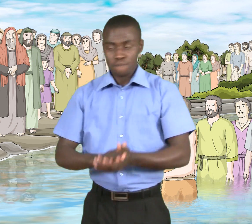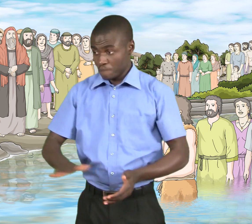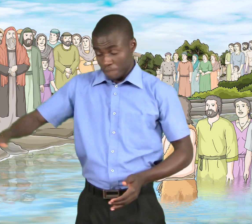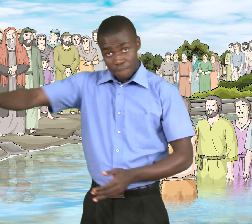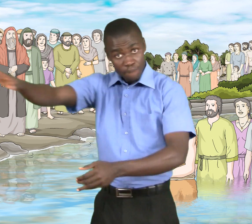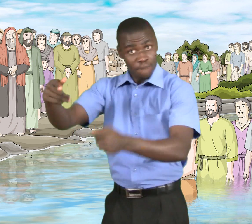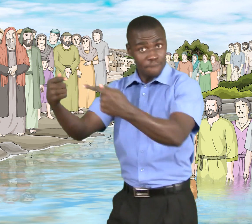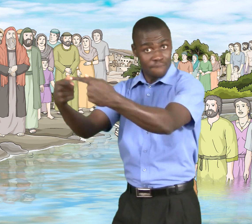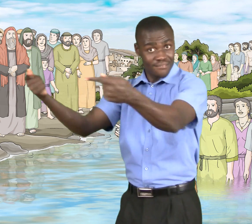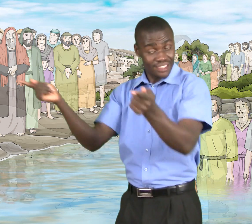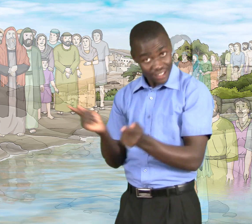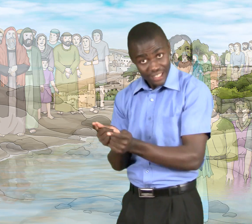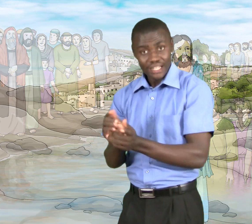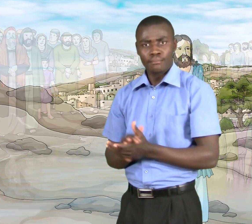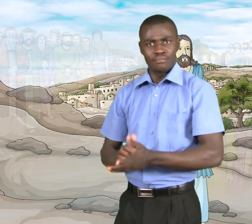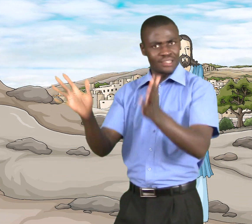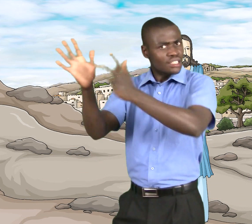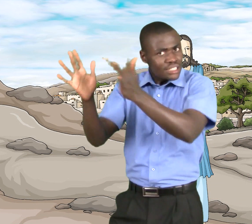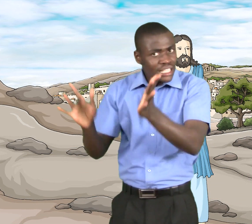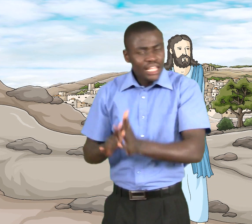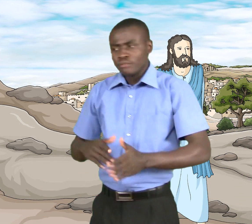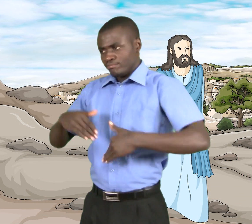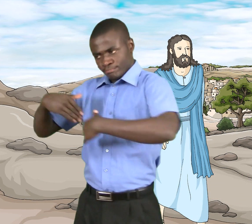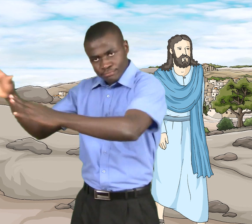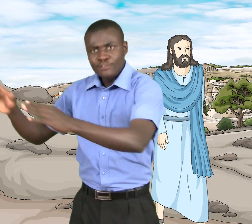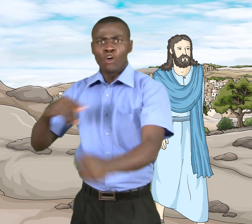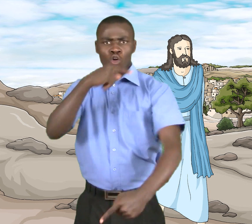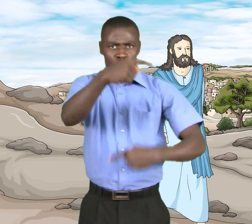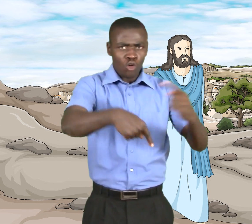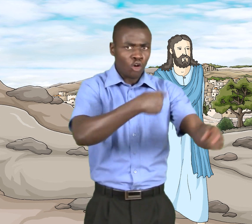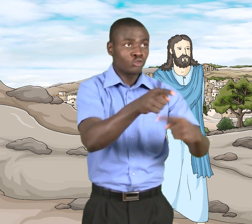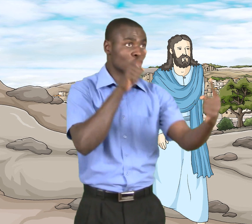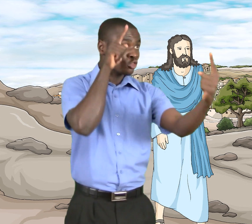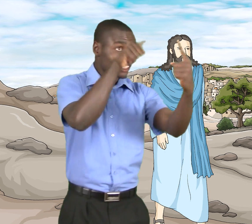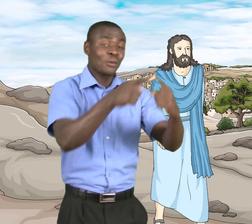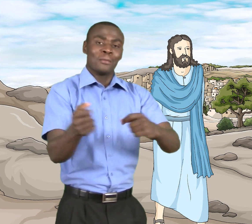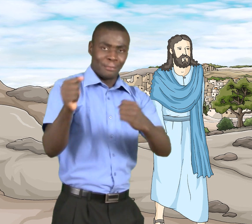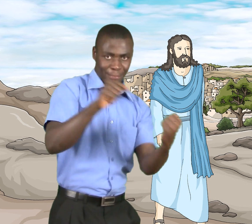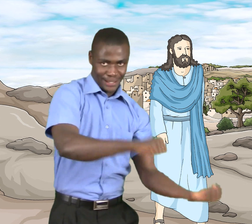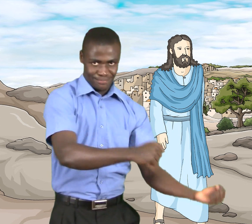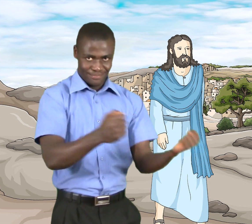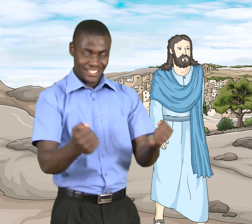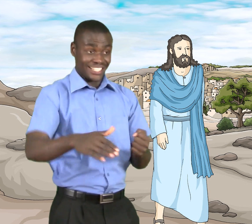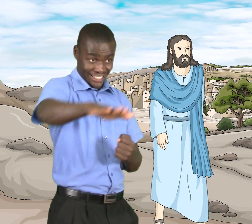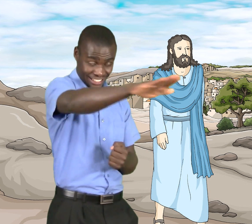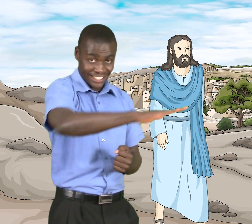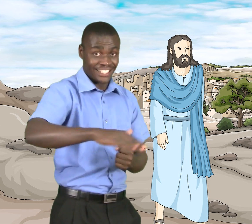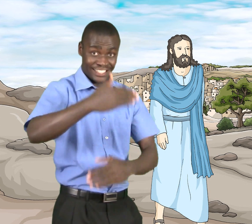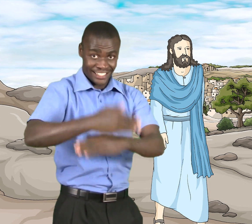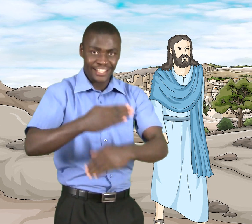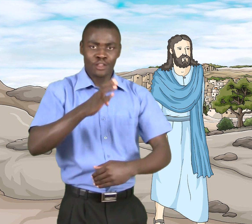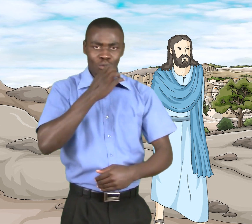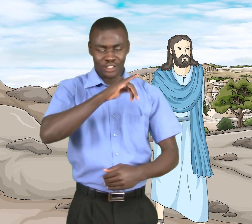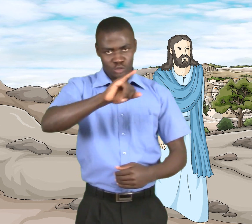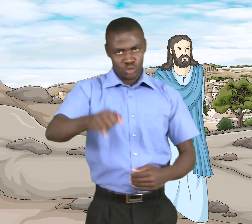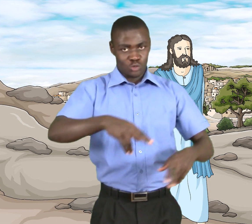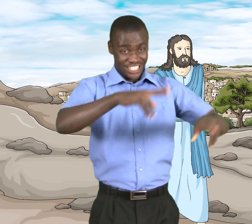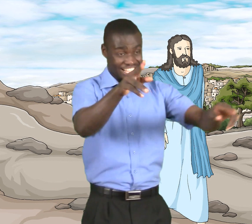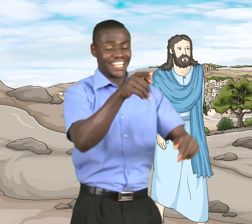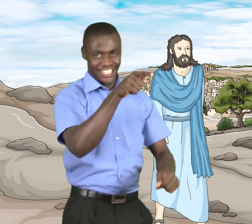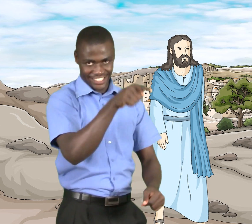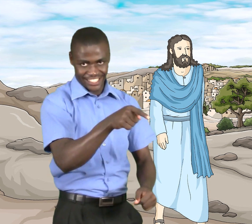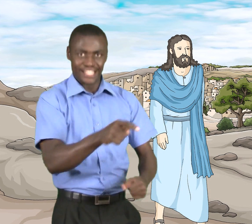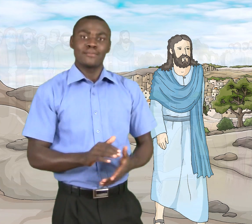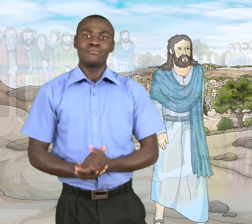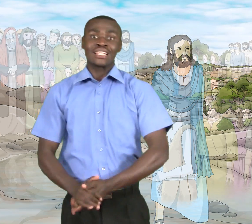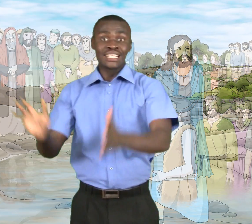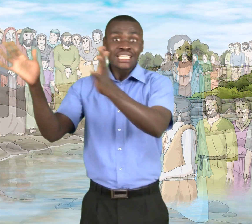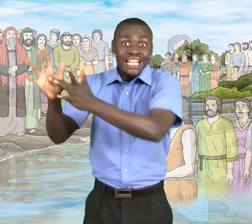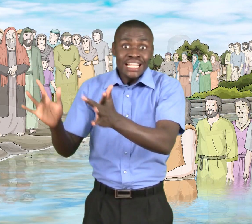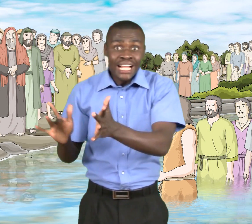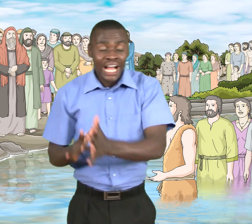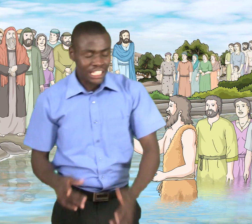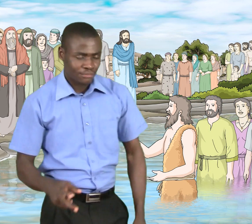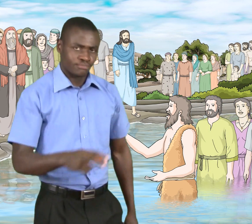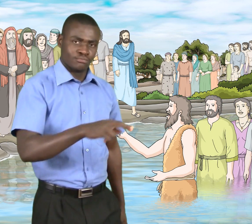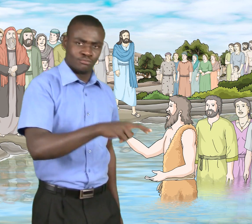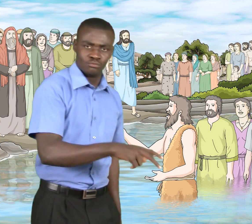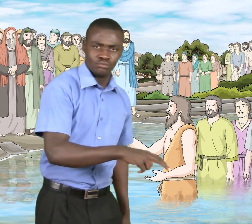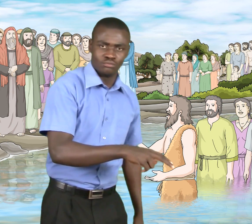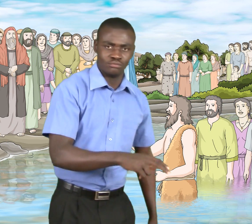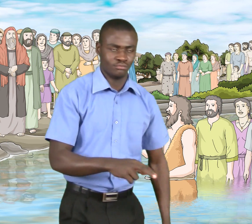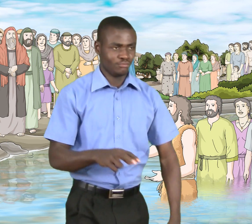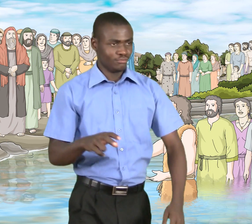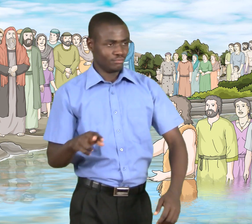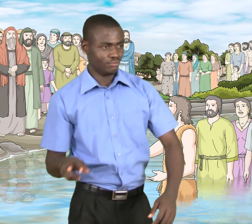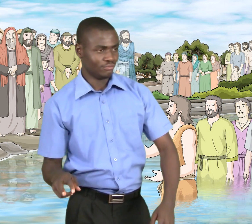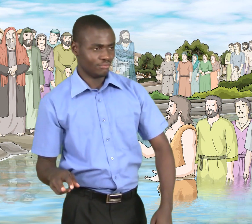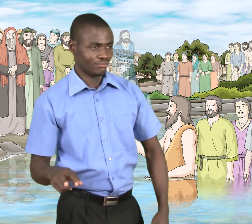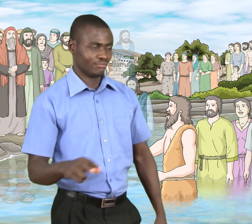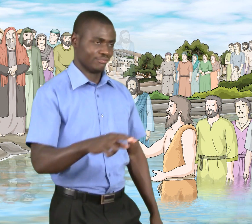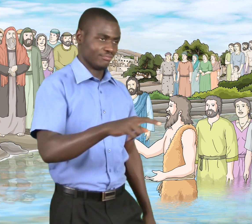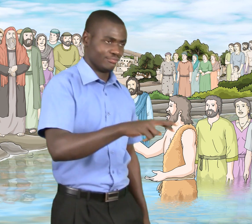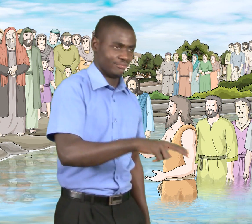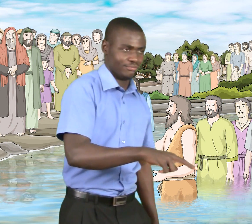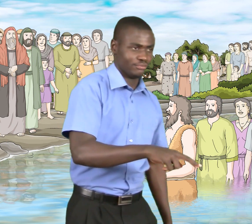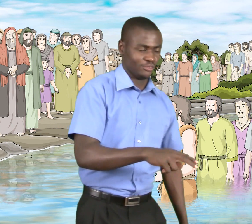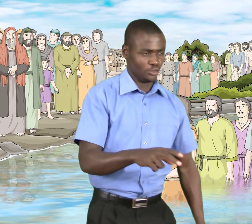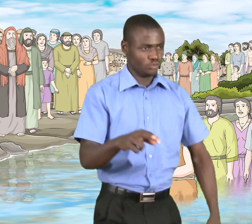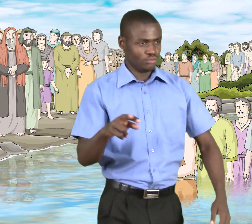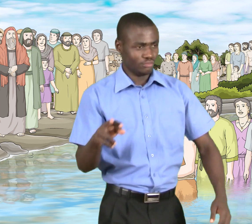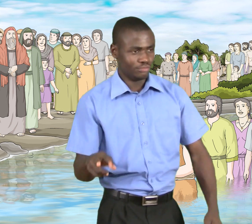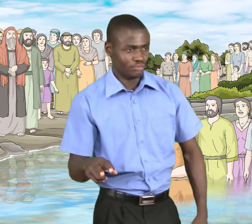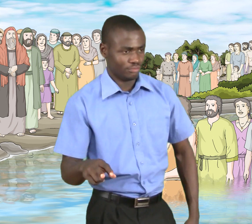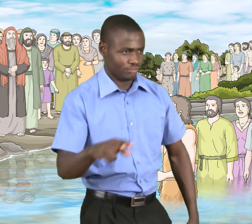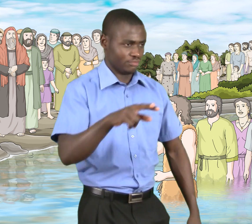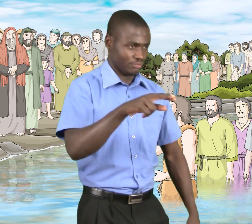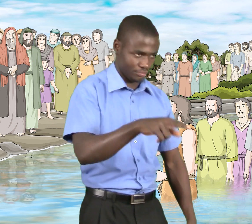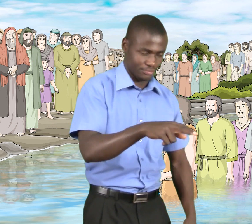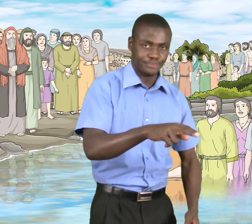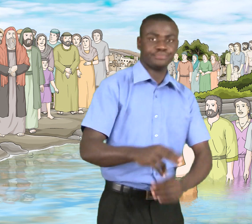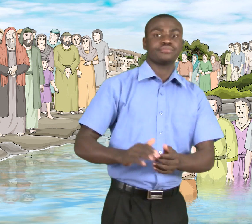At that time Jesus came from Galilee to the Jordan to be baptized by John.